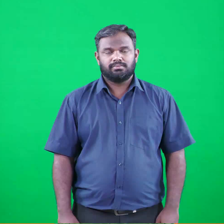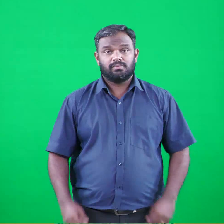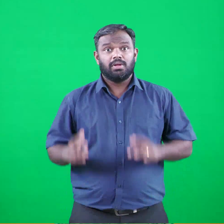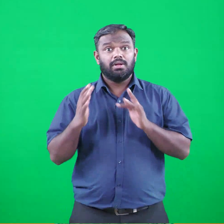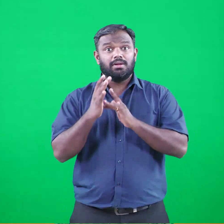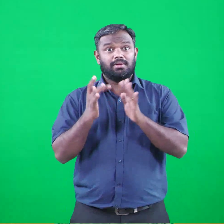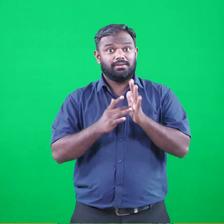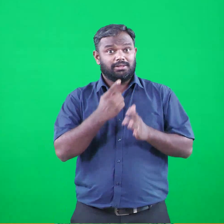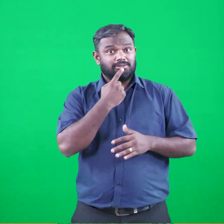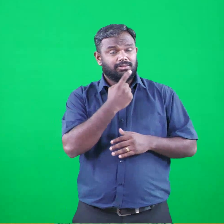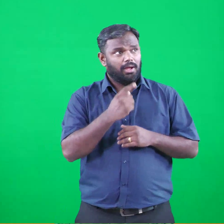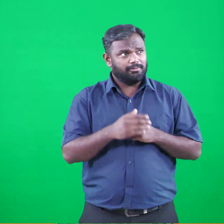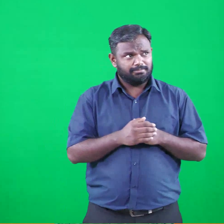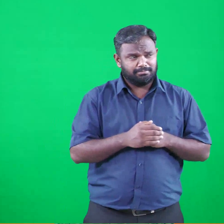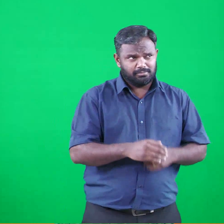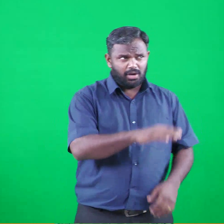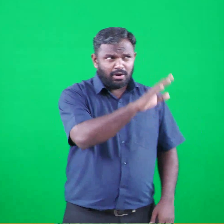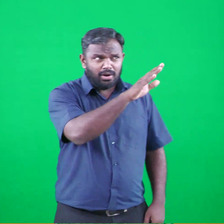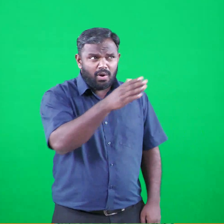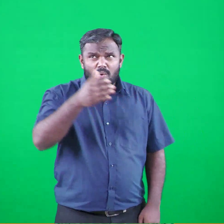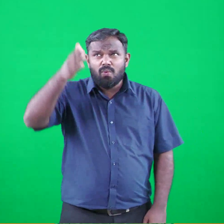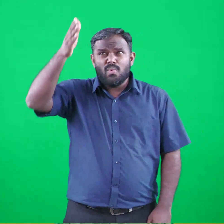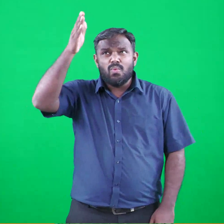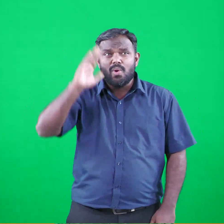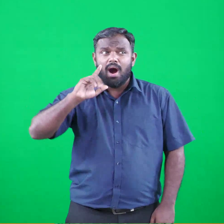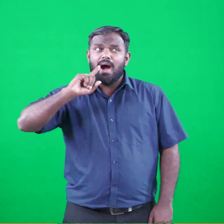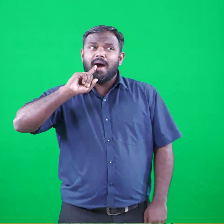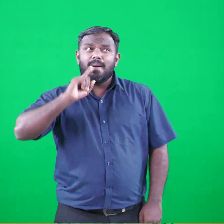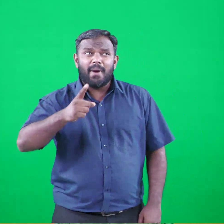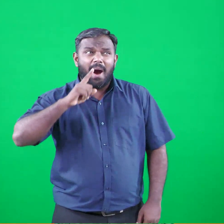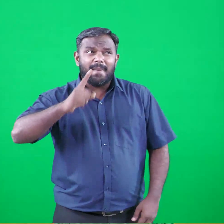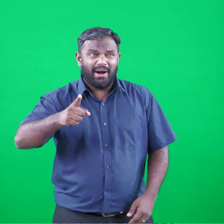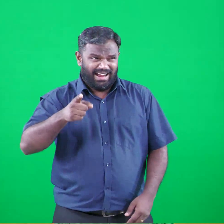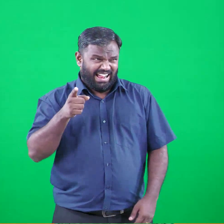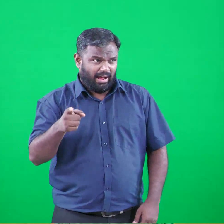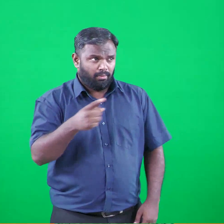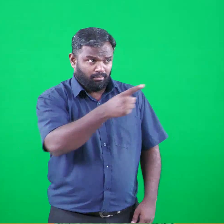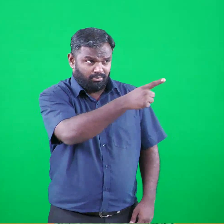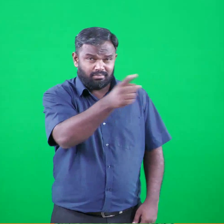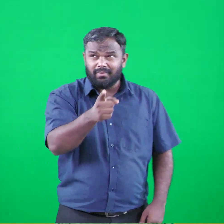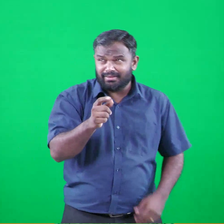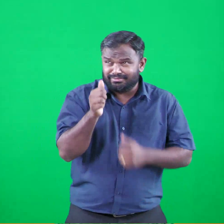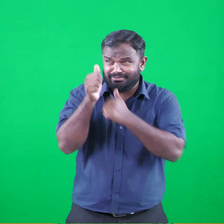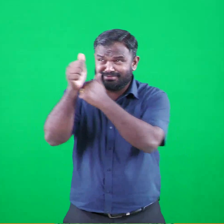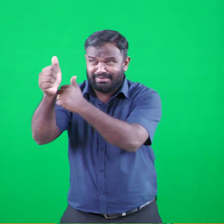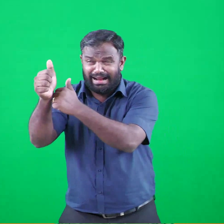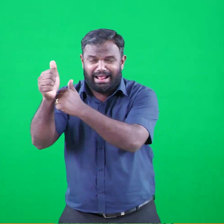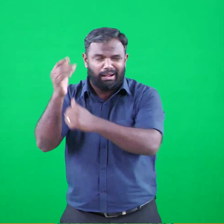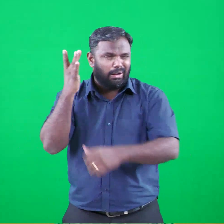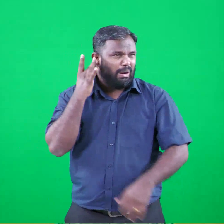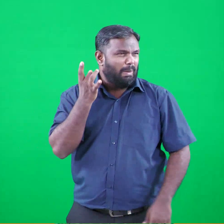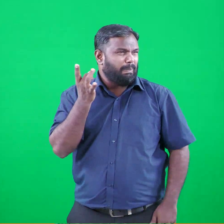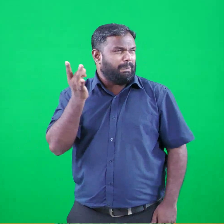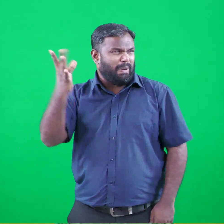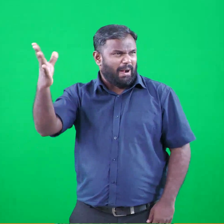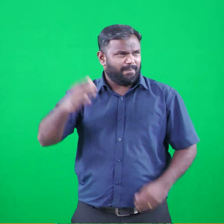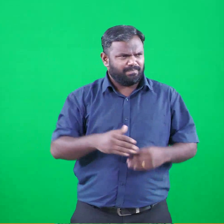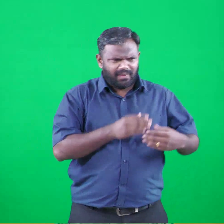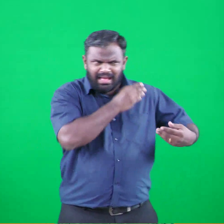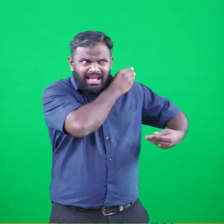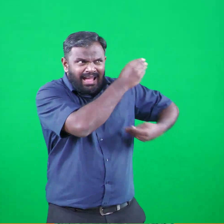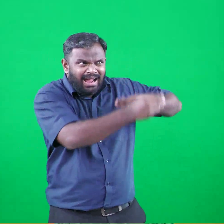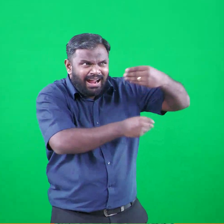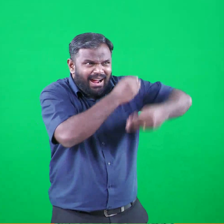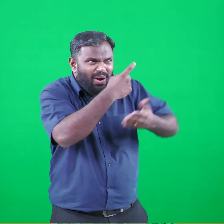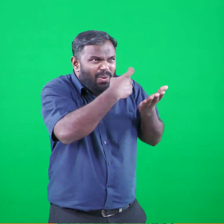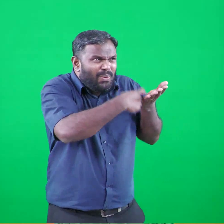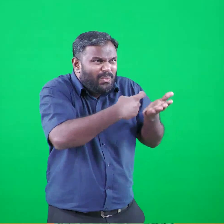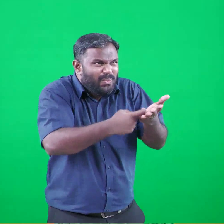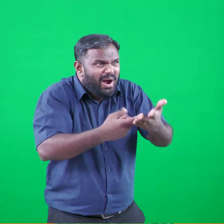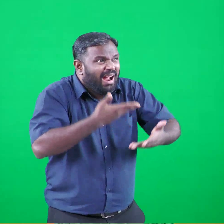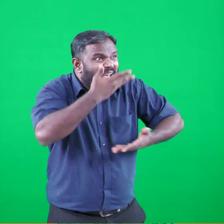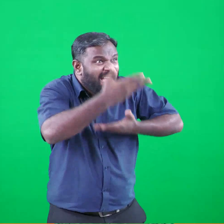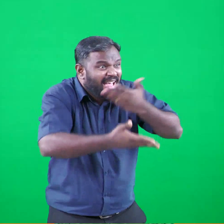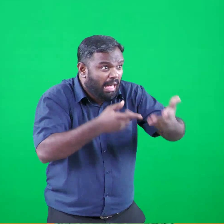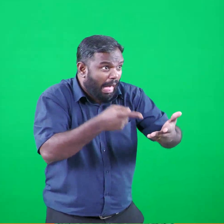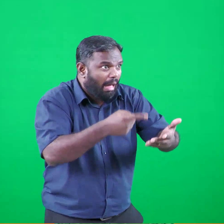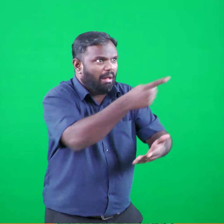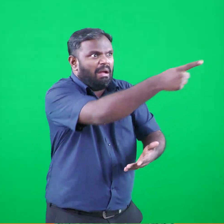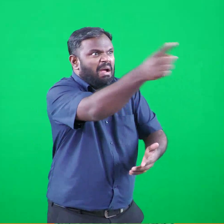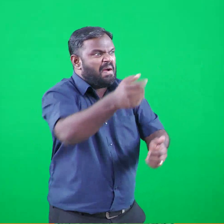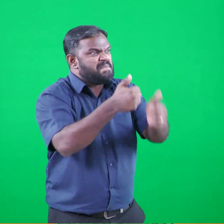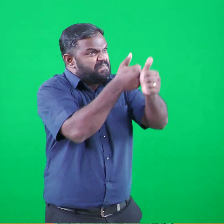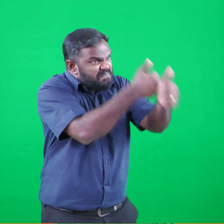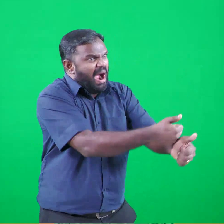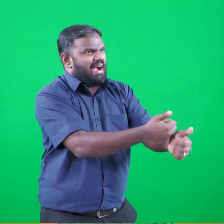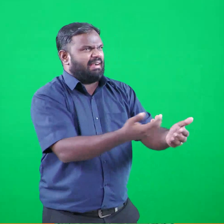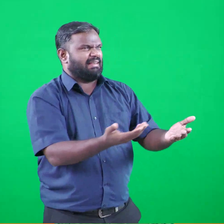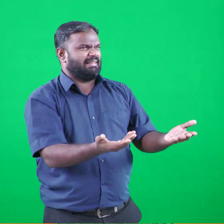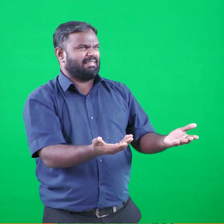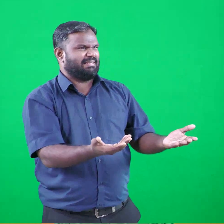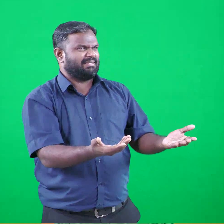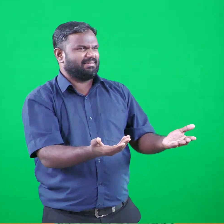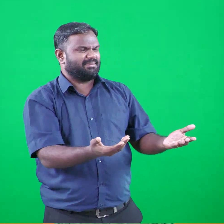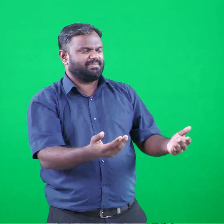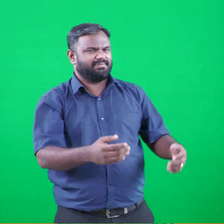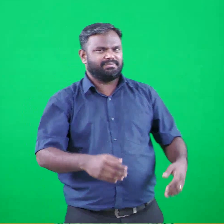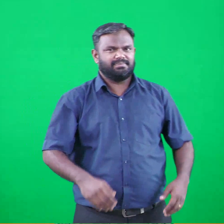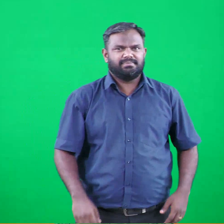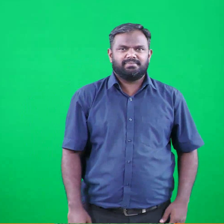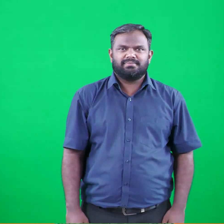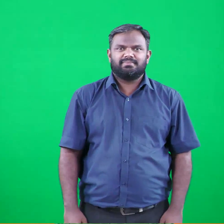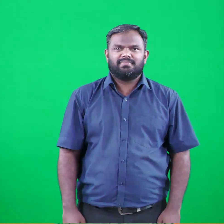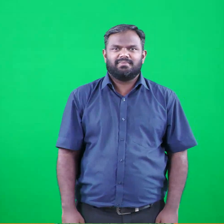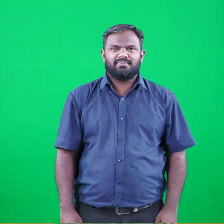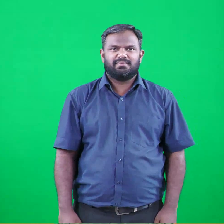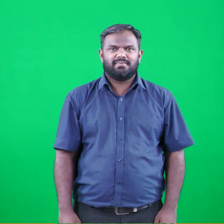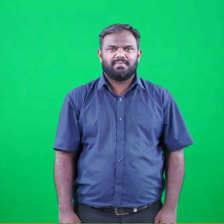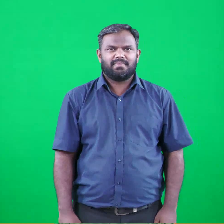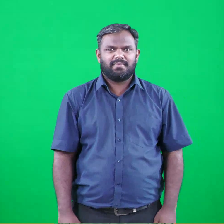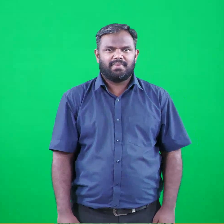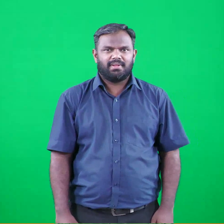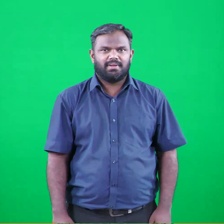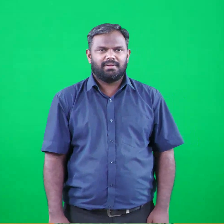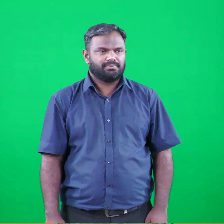You have disregarded the commandment of God to keep the tradition of men."